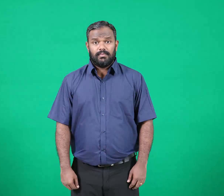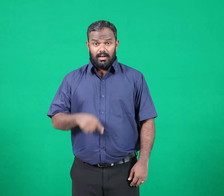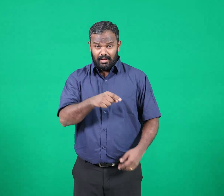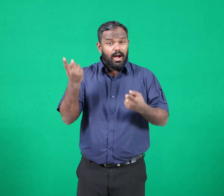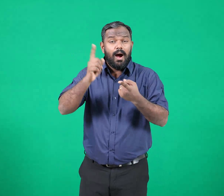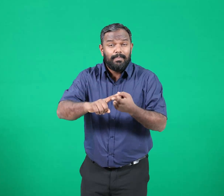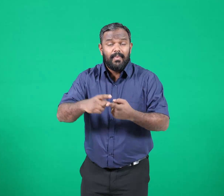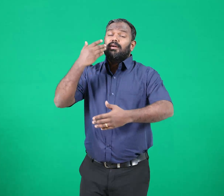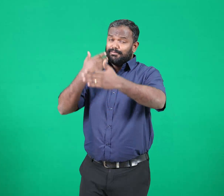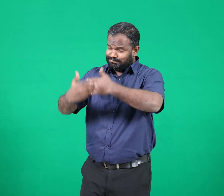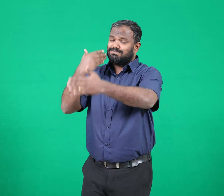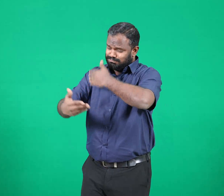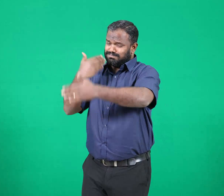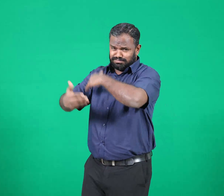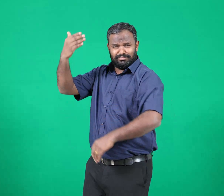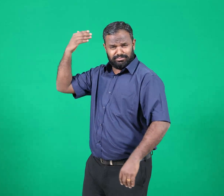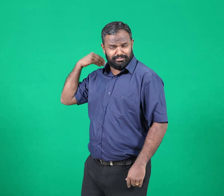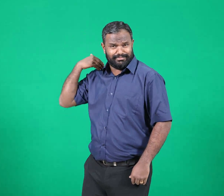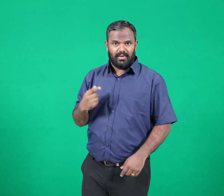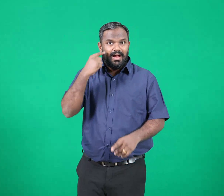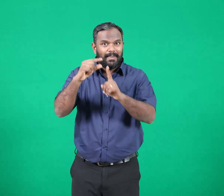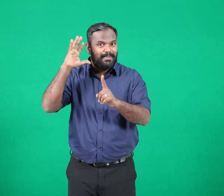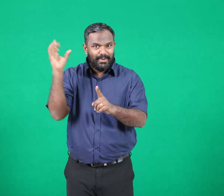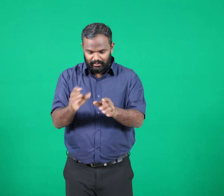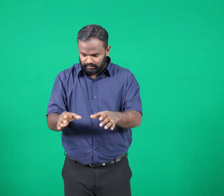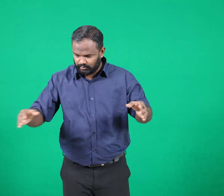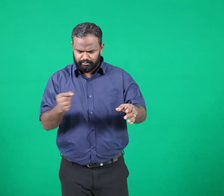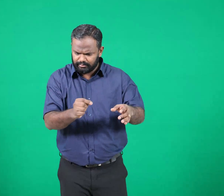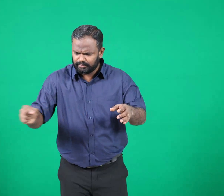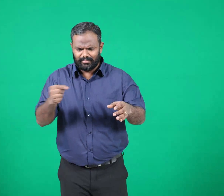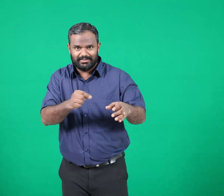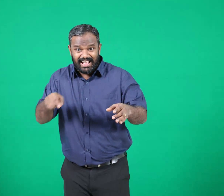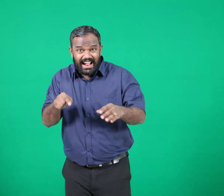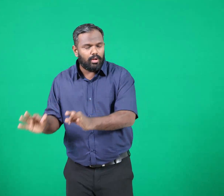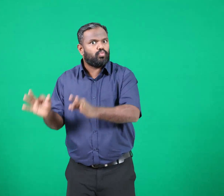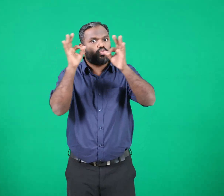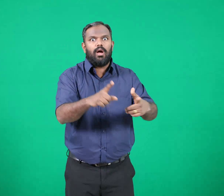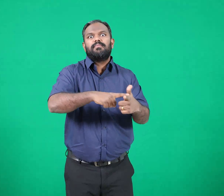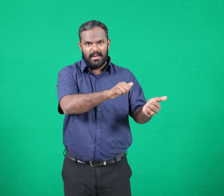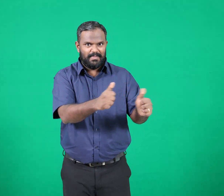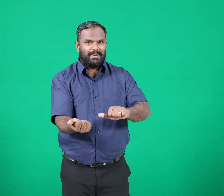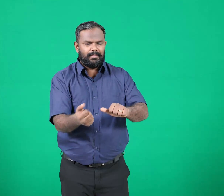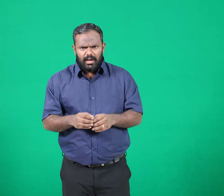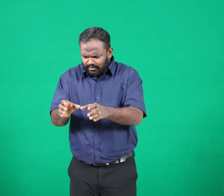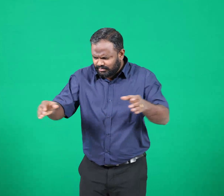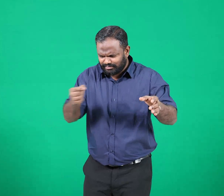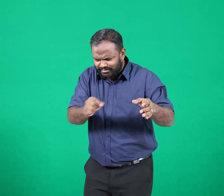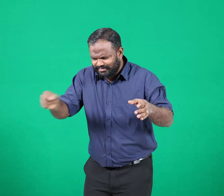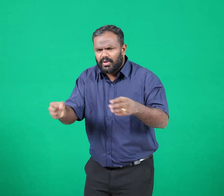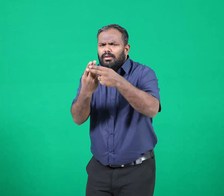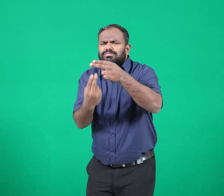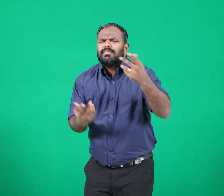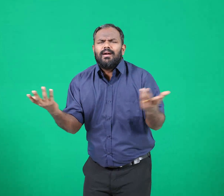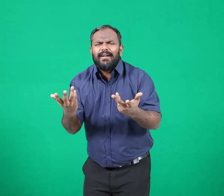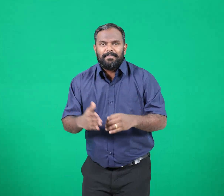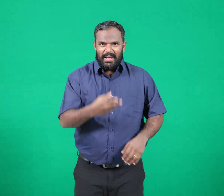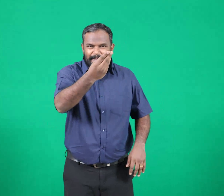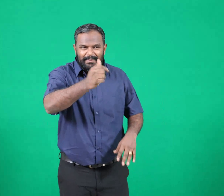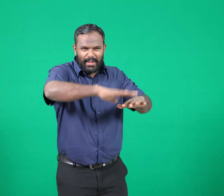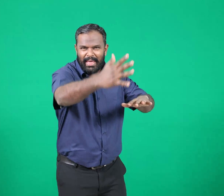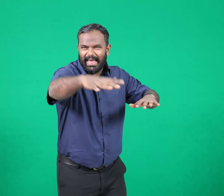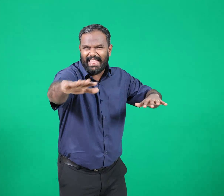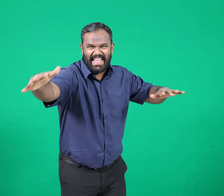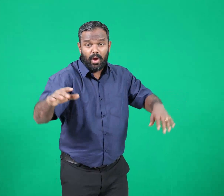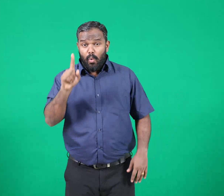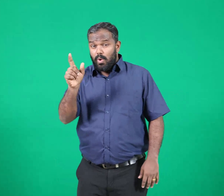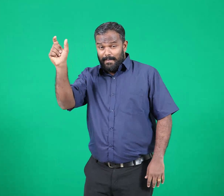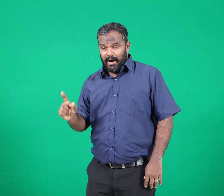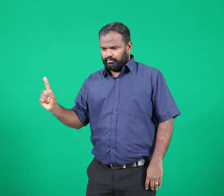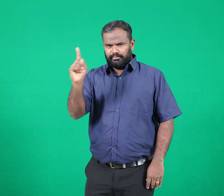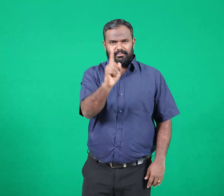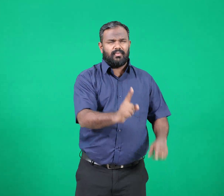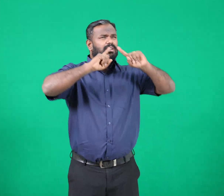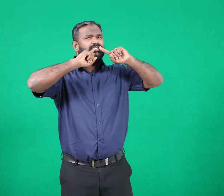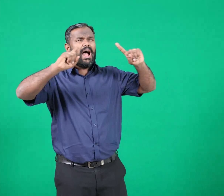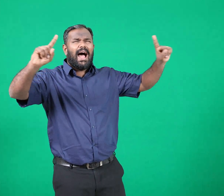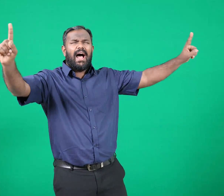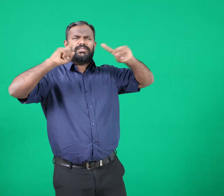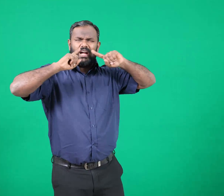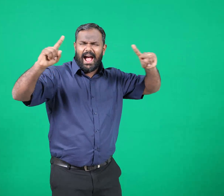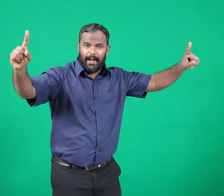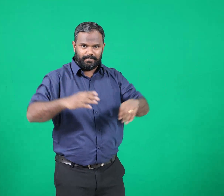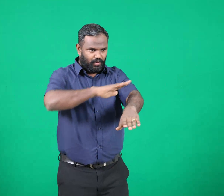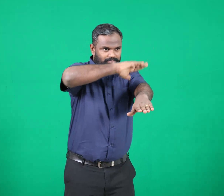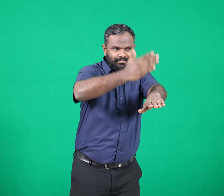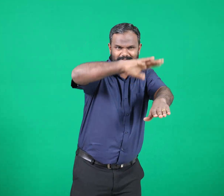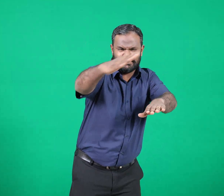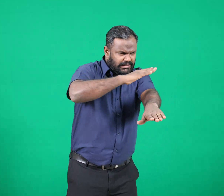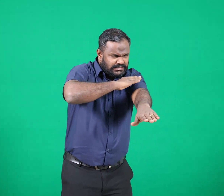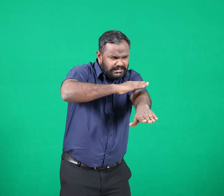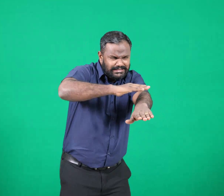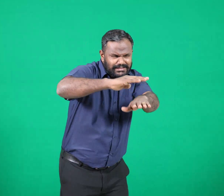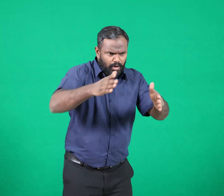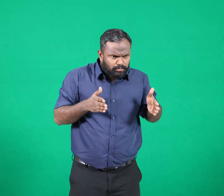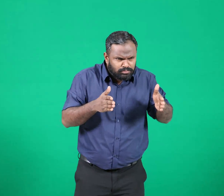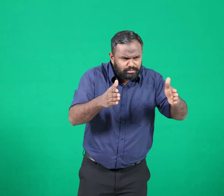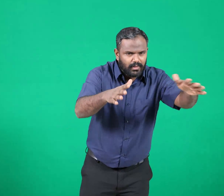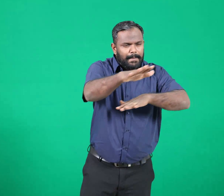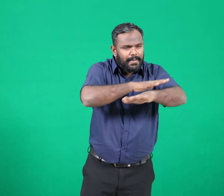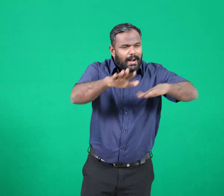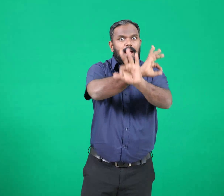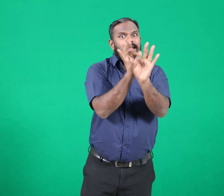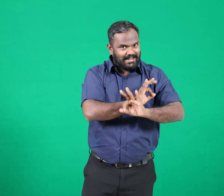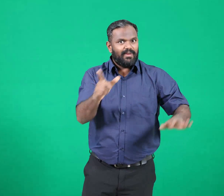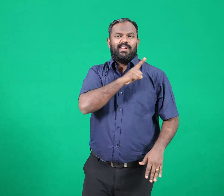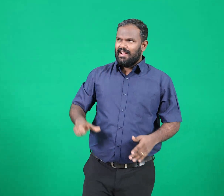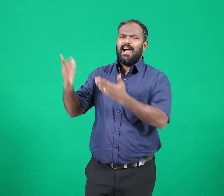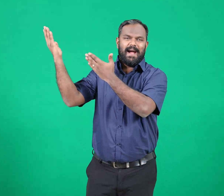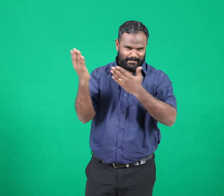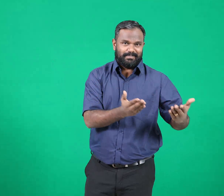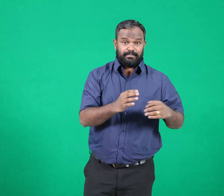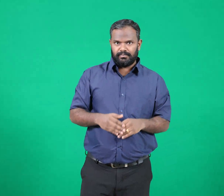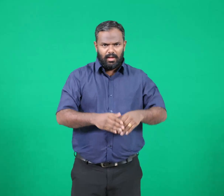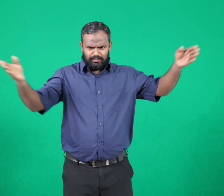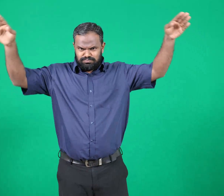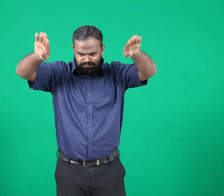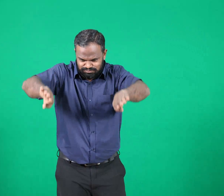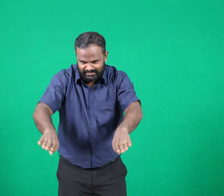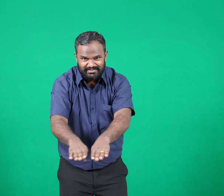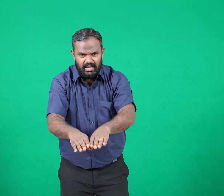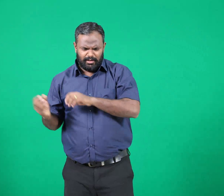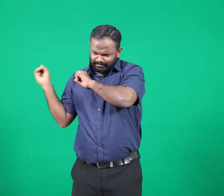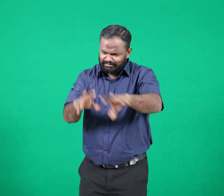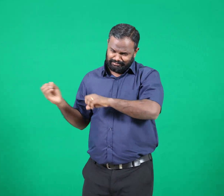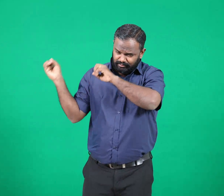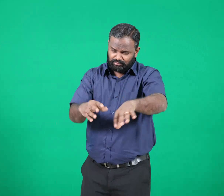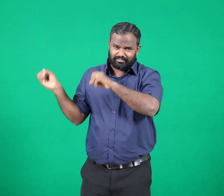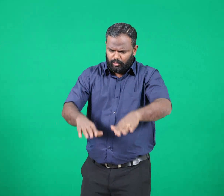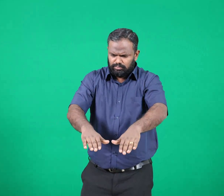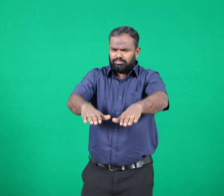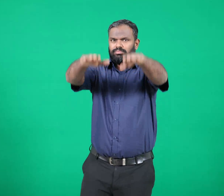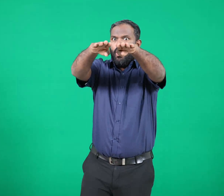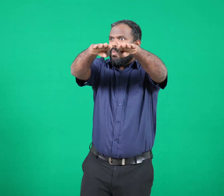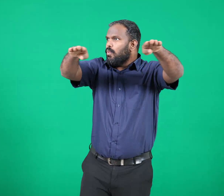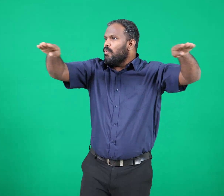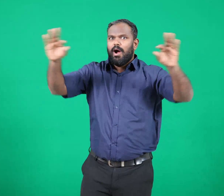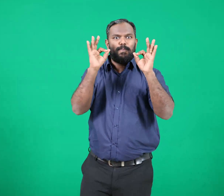as it is written in the book of the words of Isaiah the prophet: "A voice of one calling in the wilderness, ' Prepare the way for the Lord, make straight paths for Him.